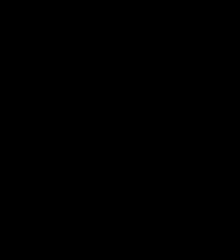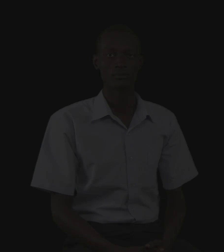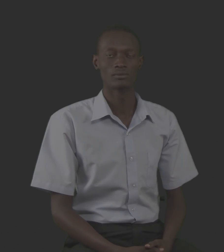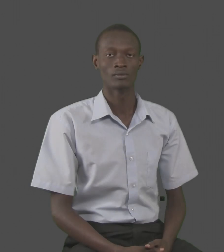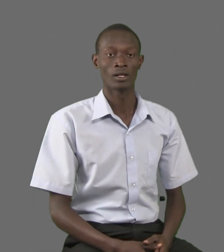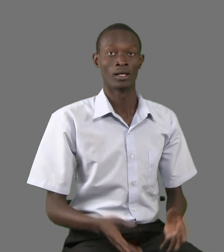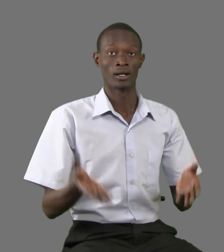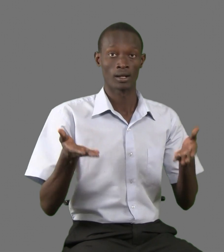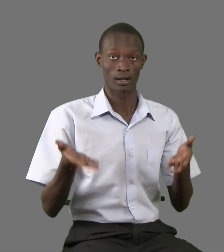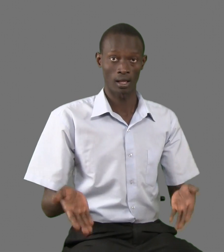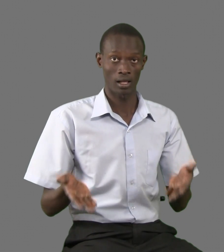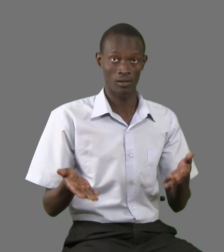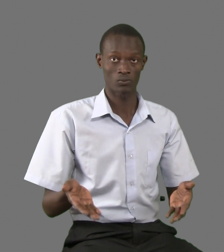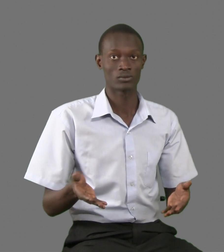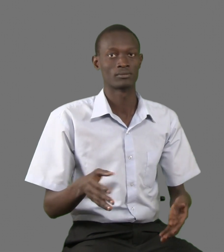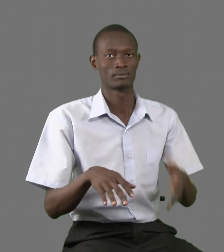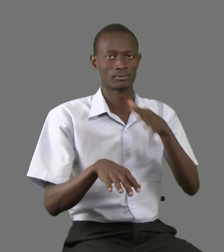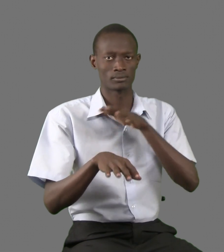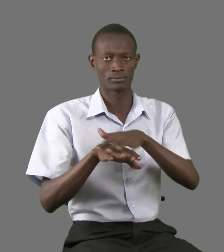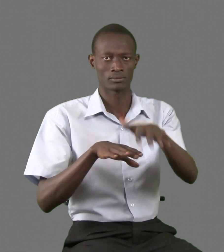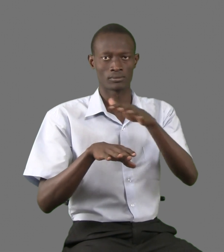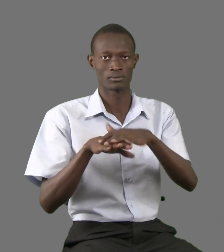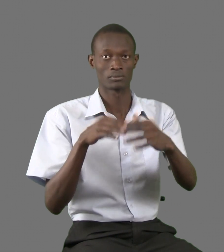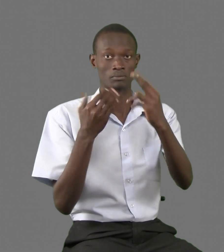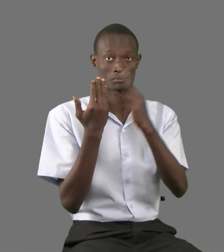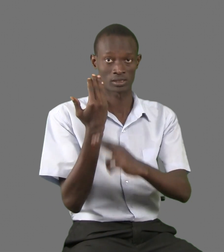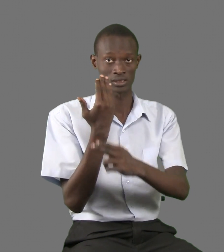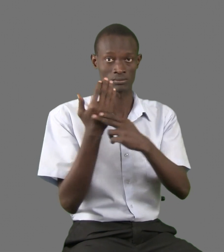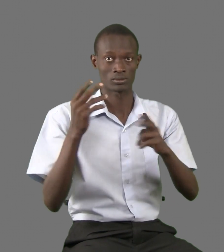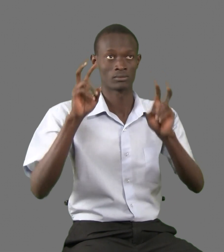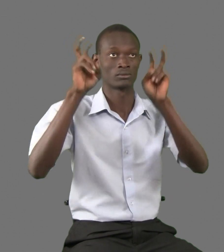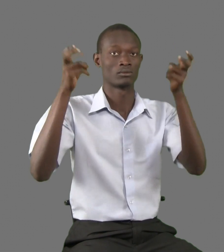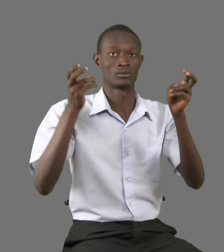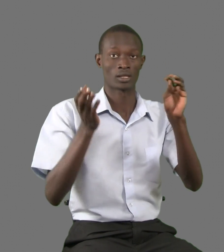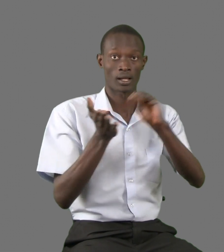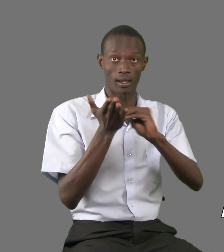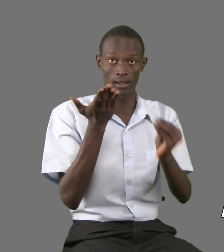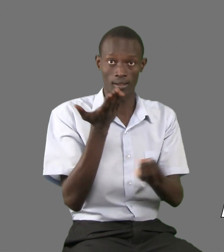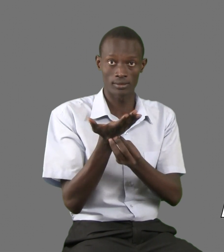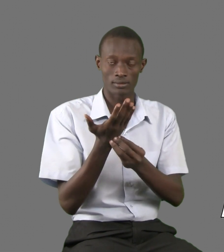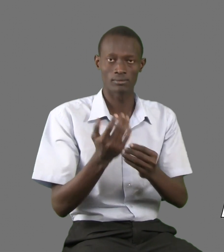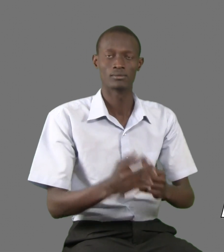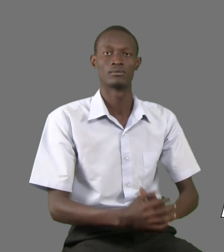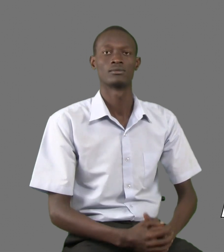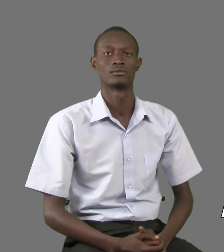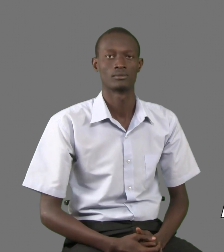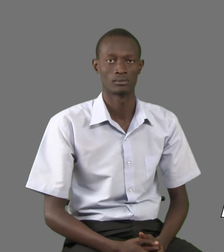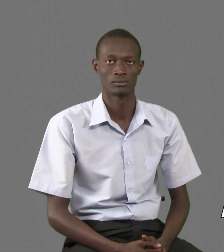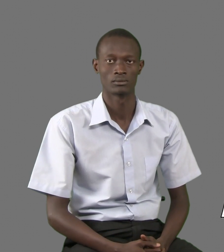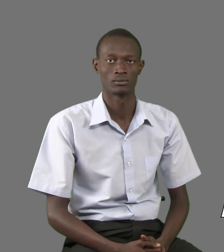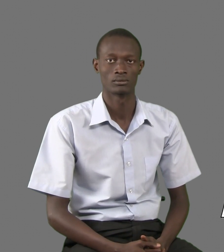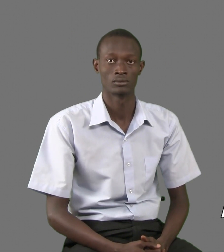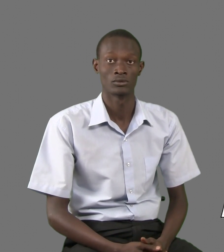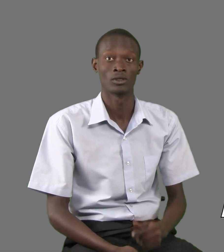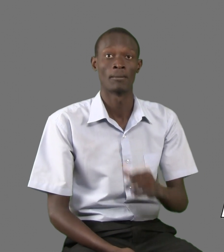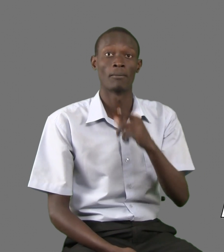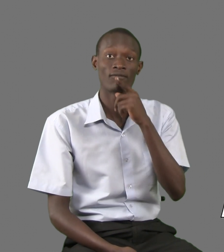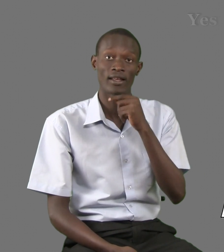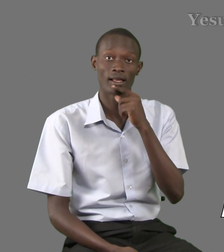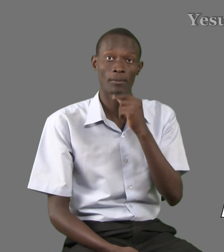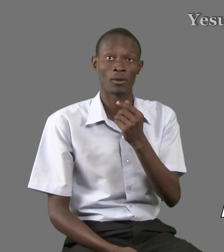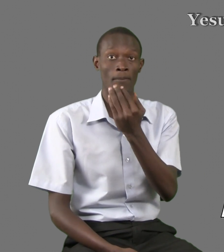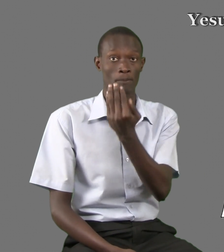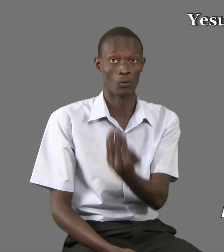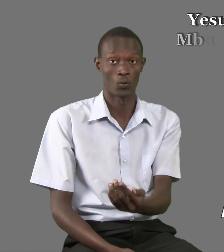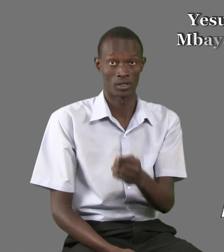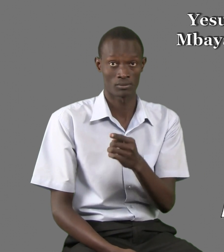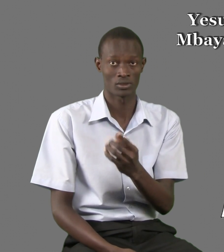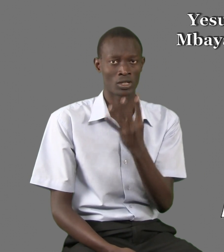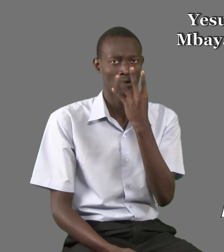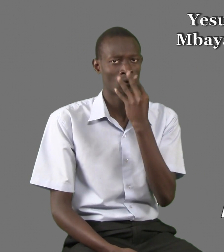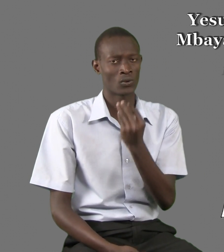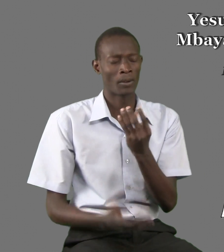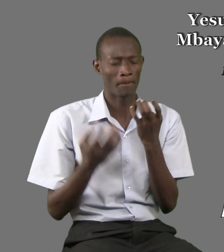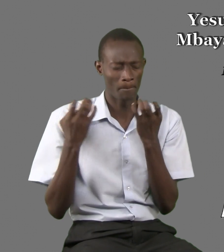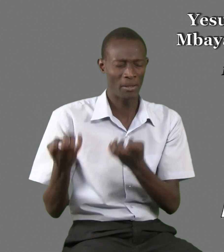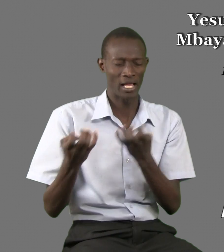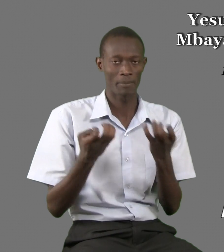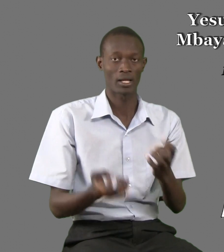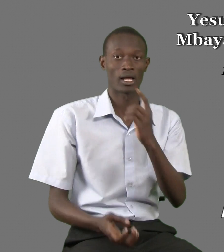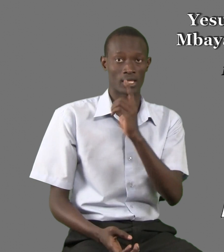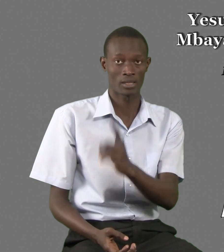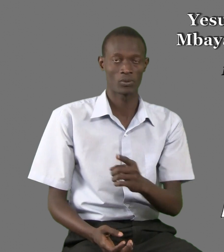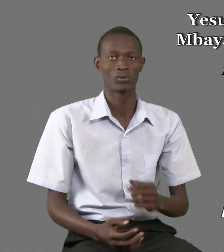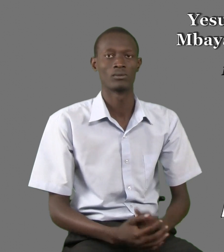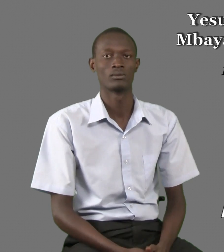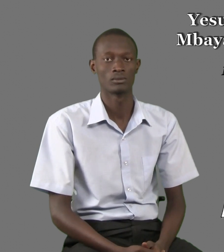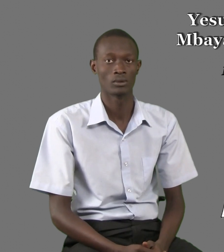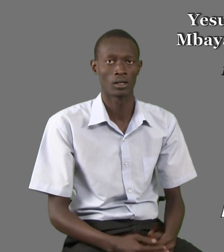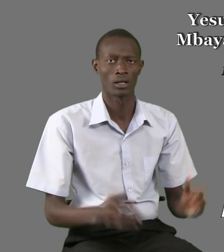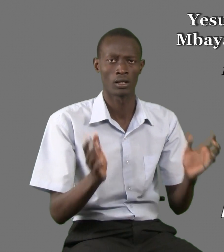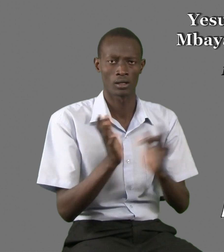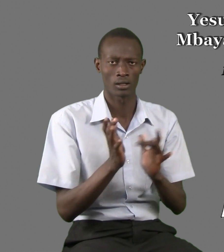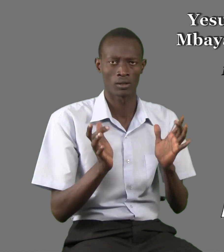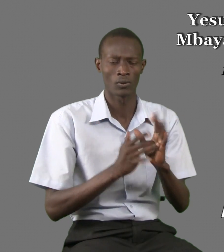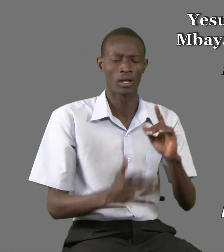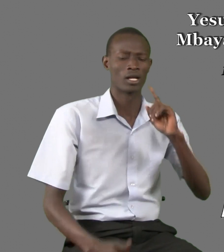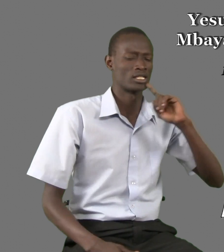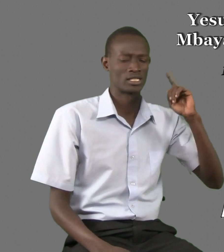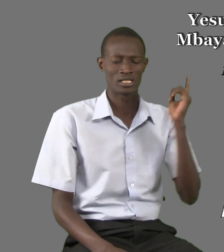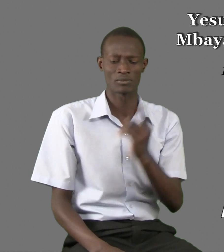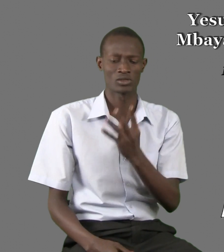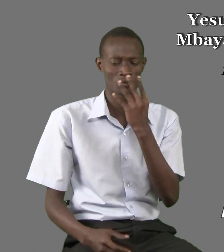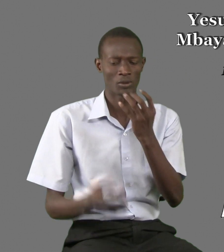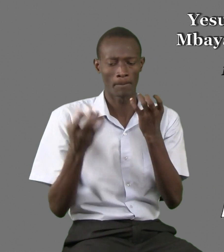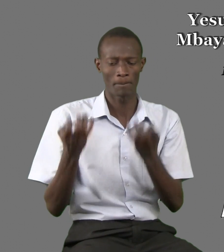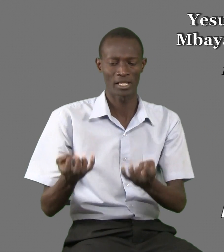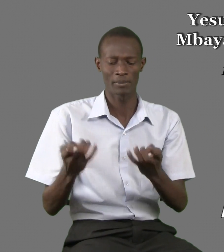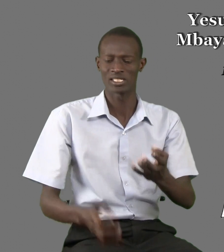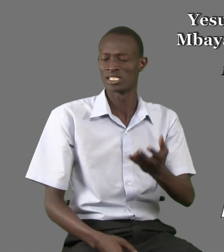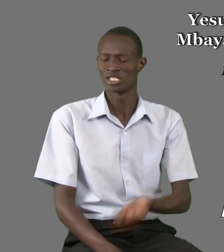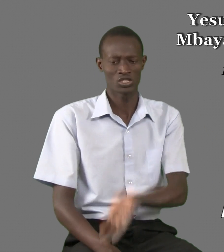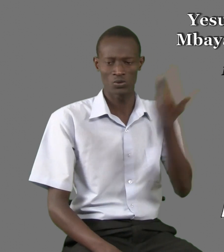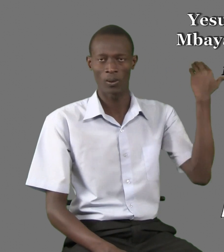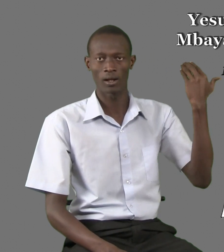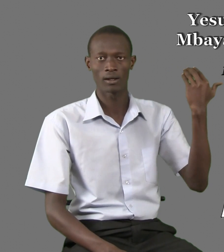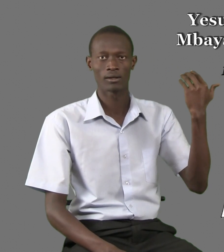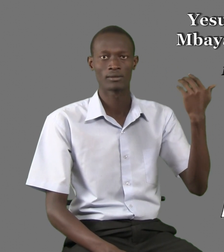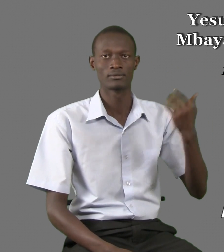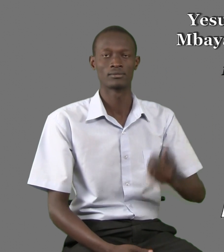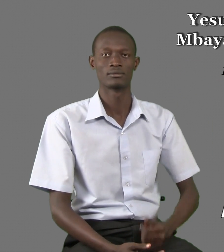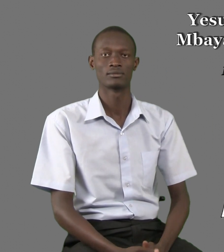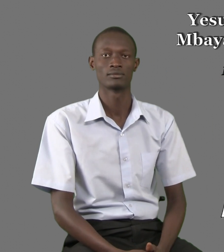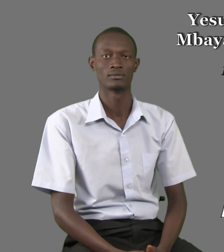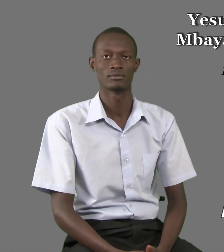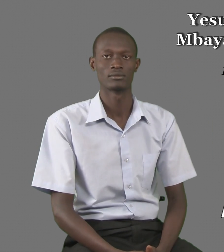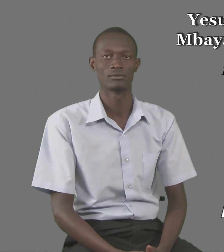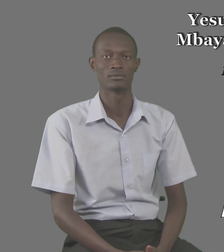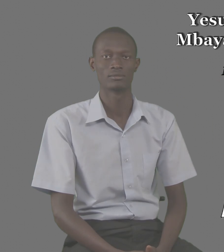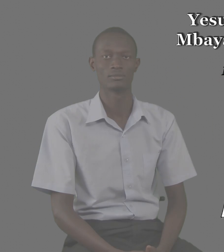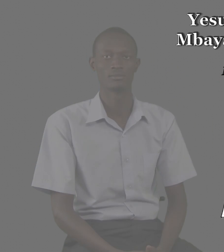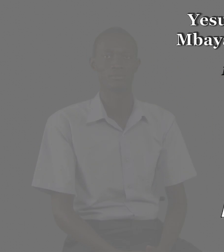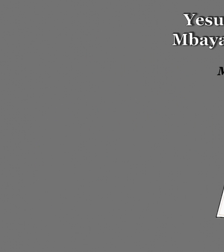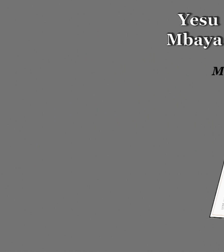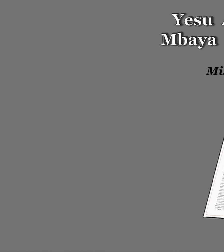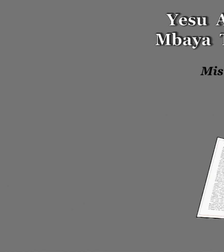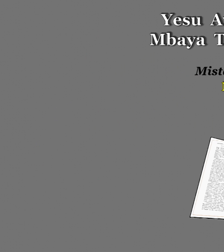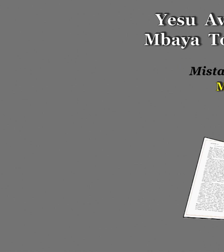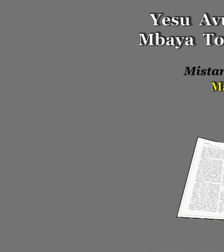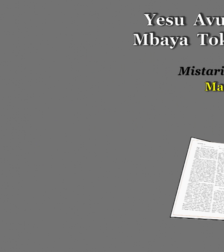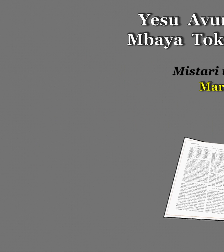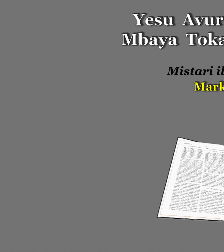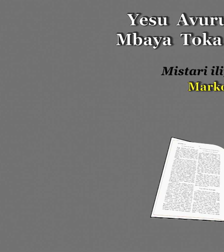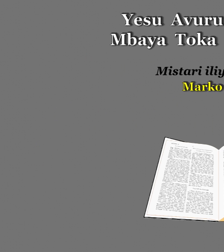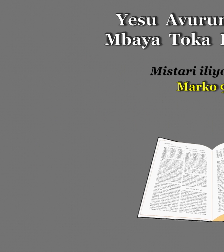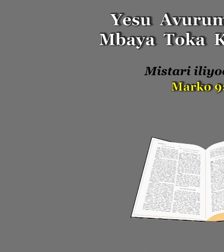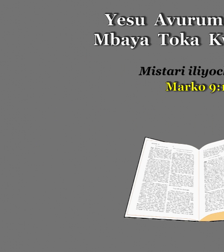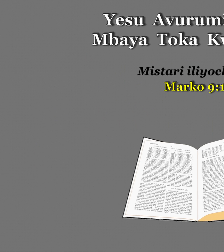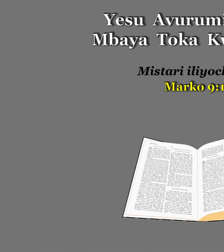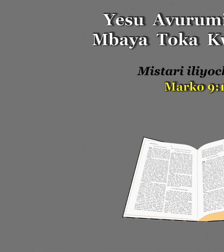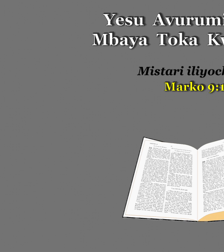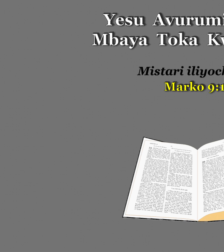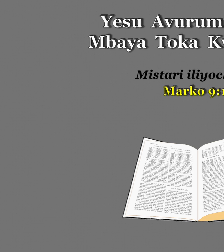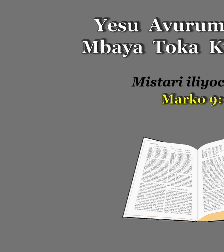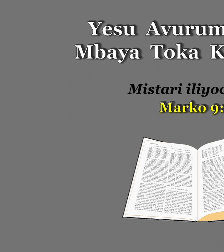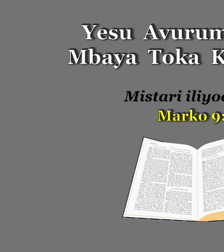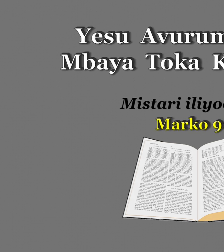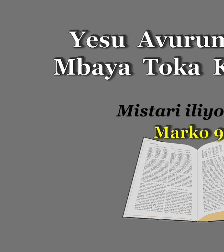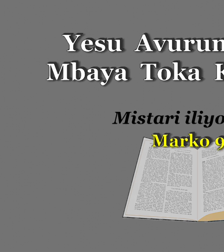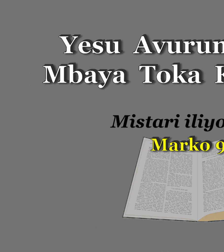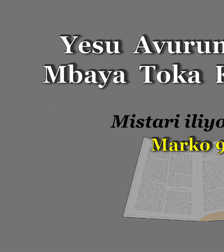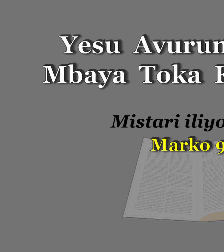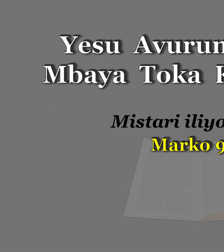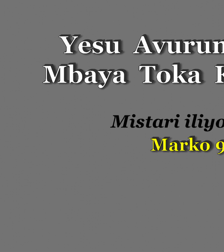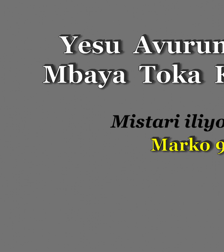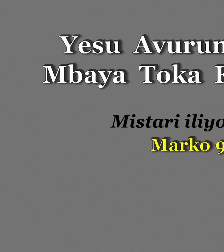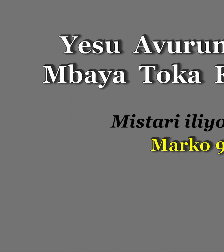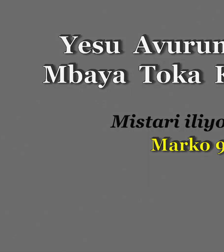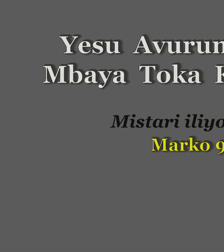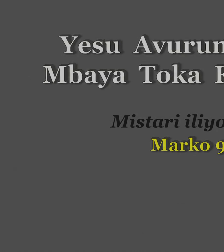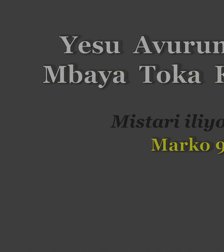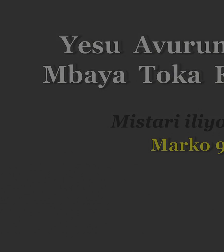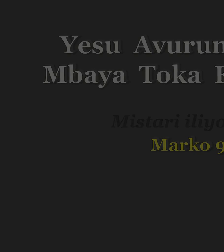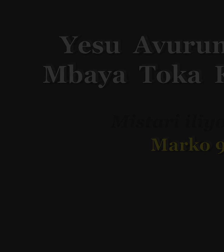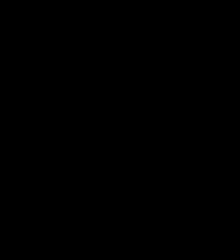Jesus casts an evil Spirit out of a boy